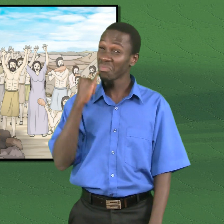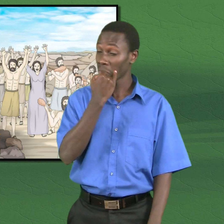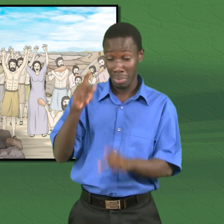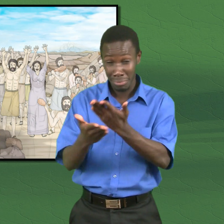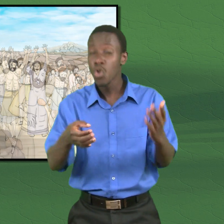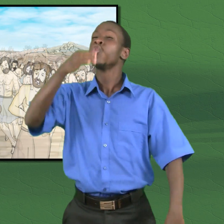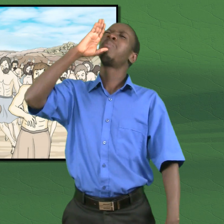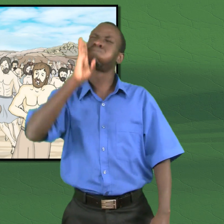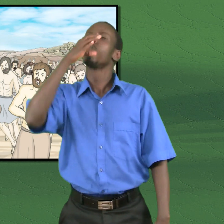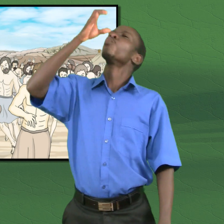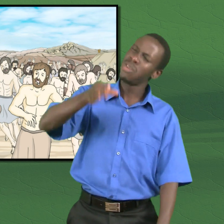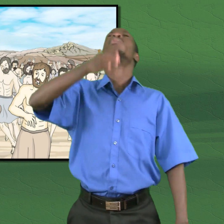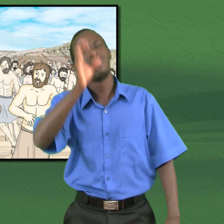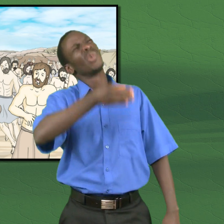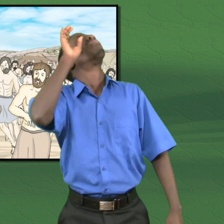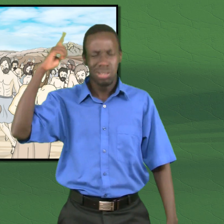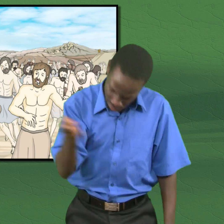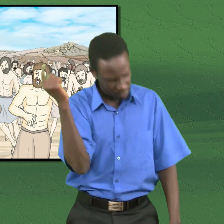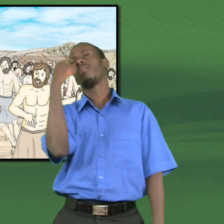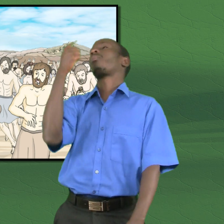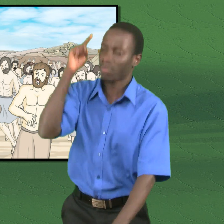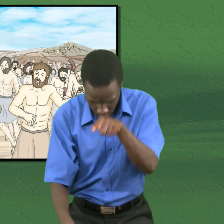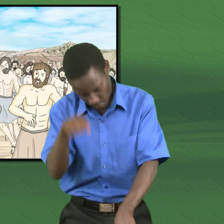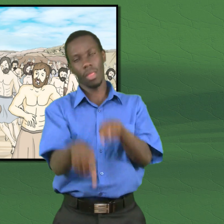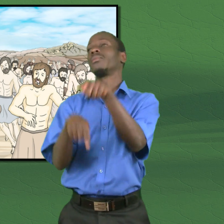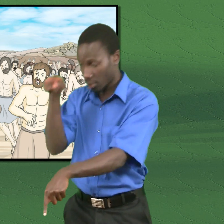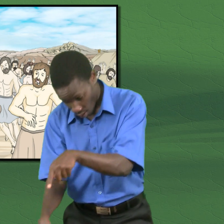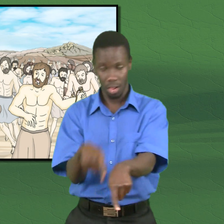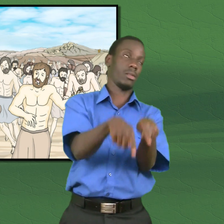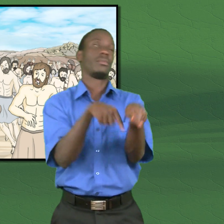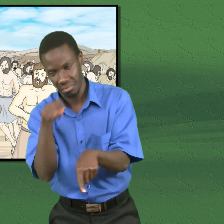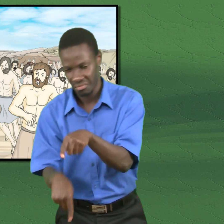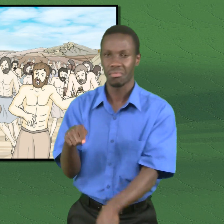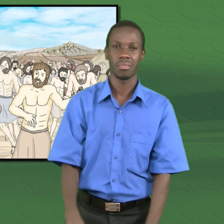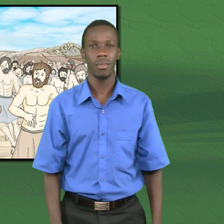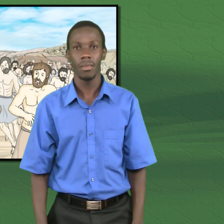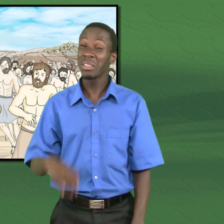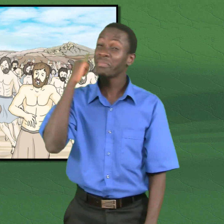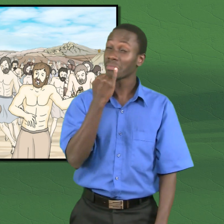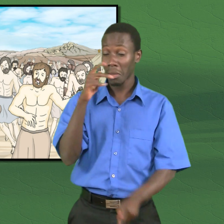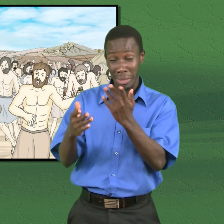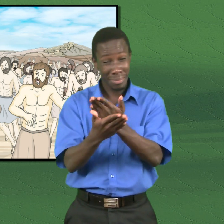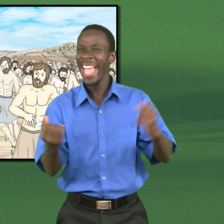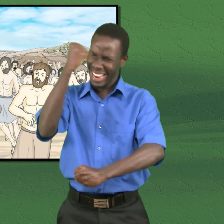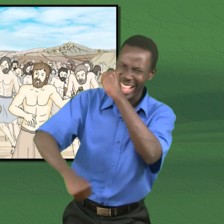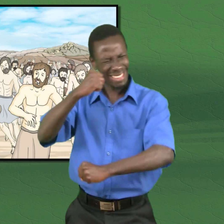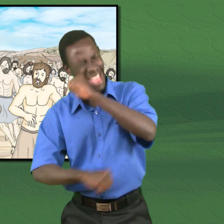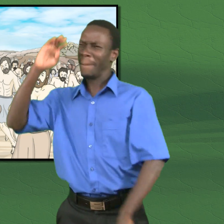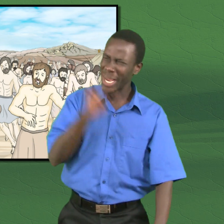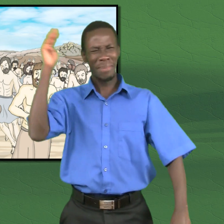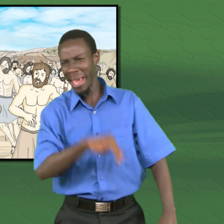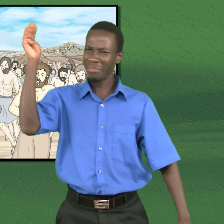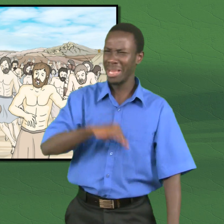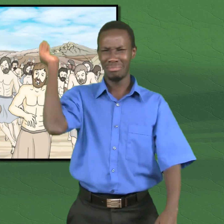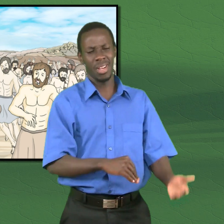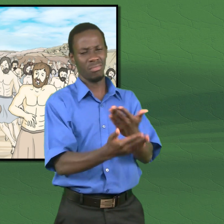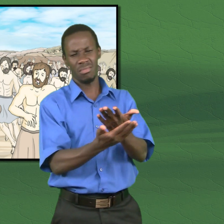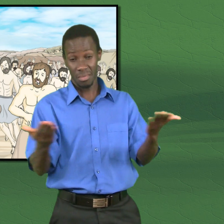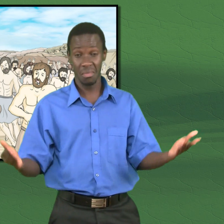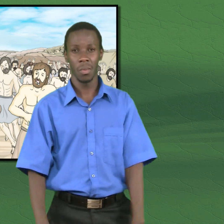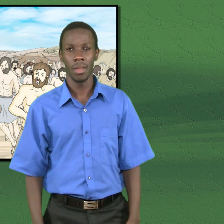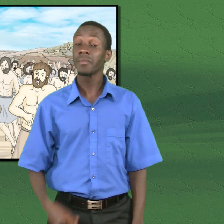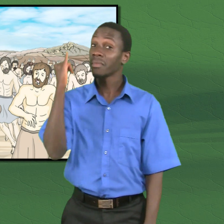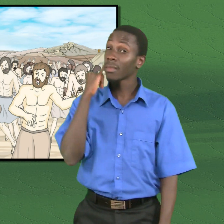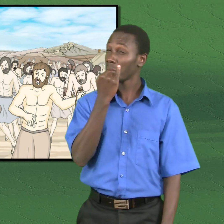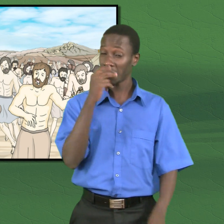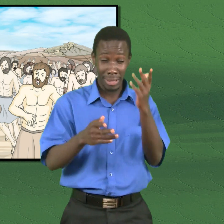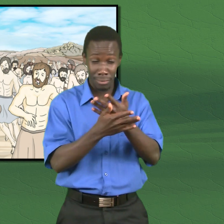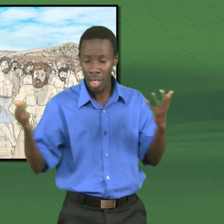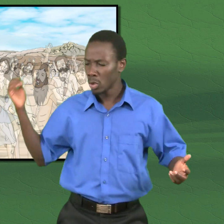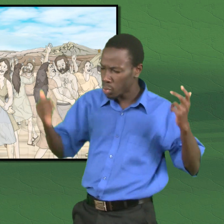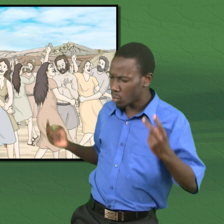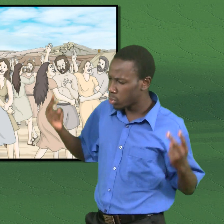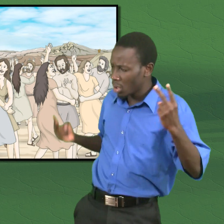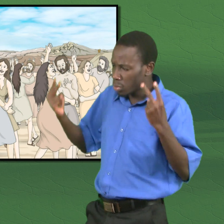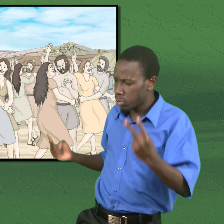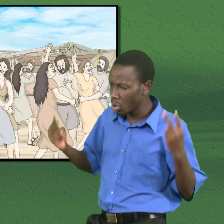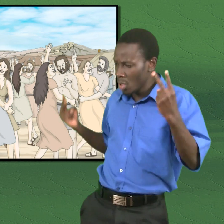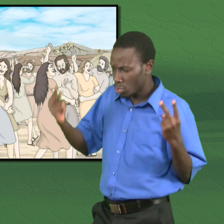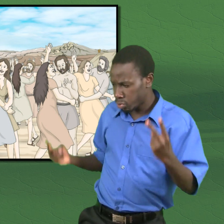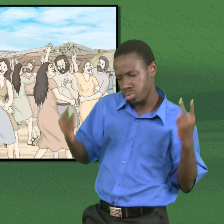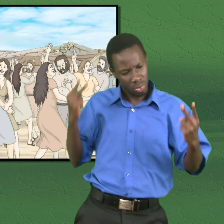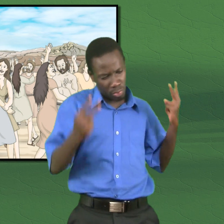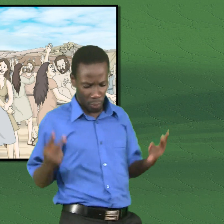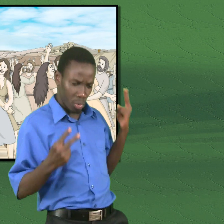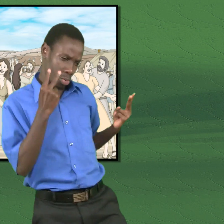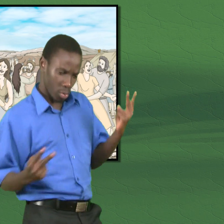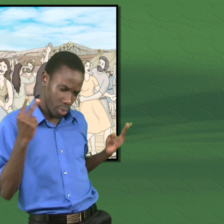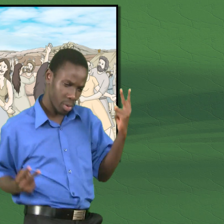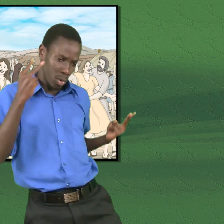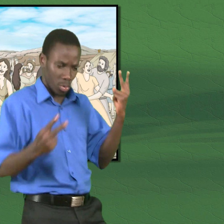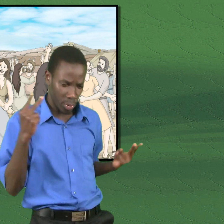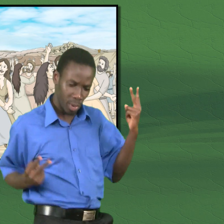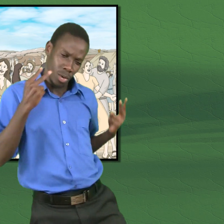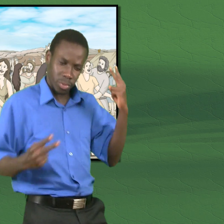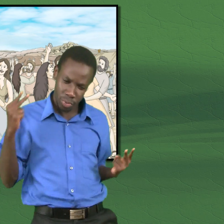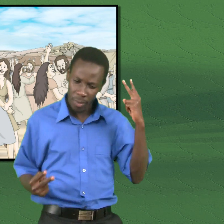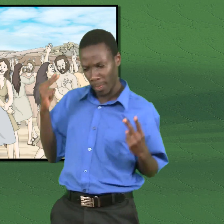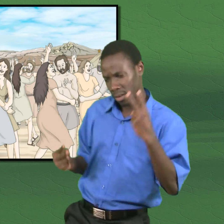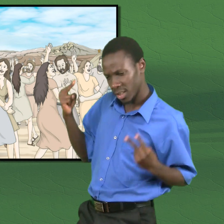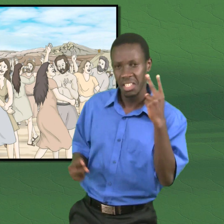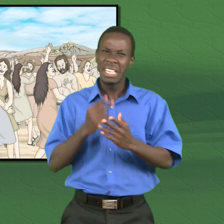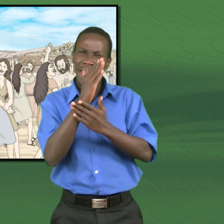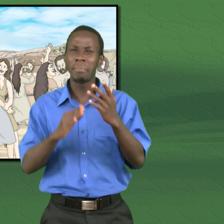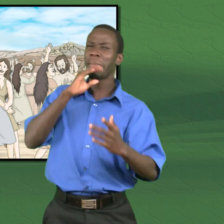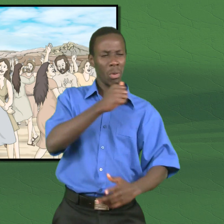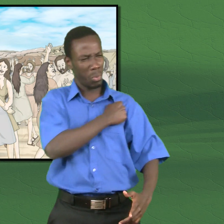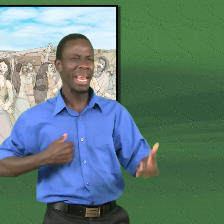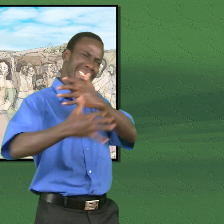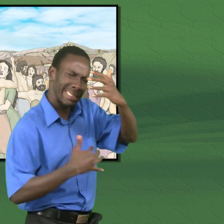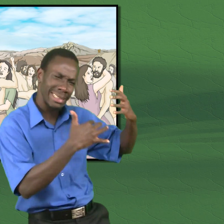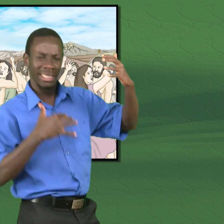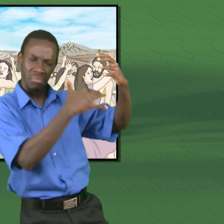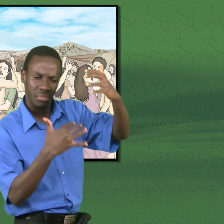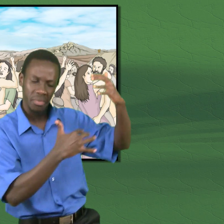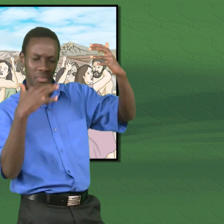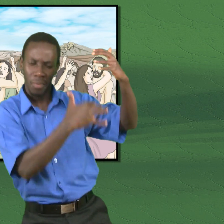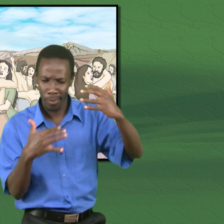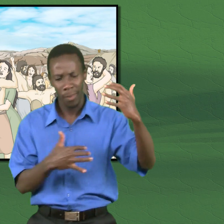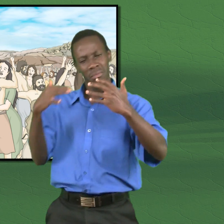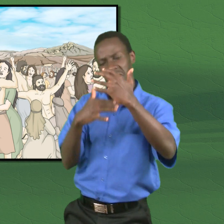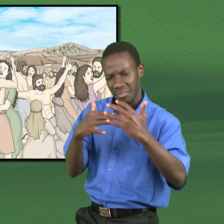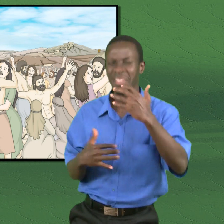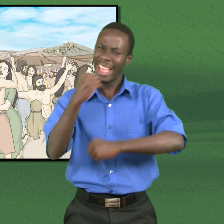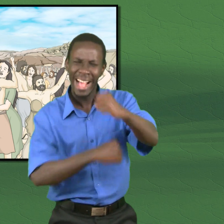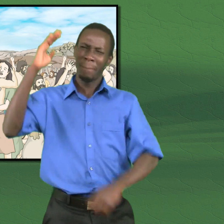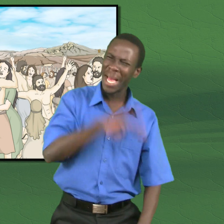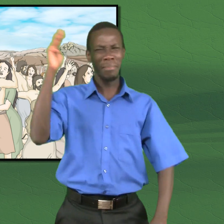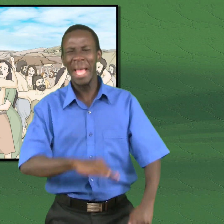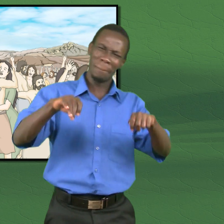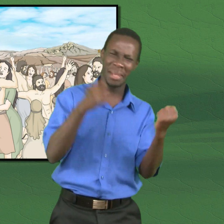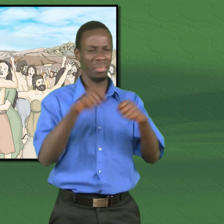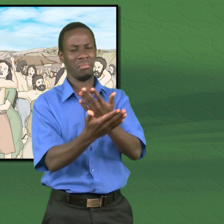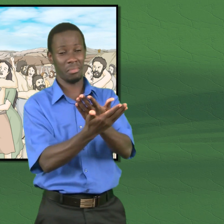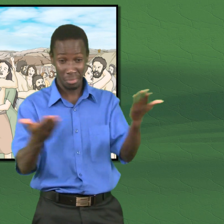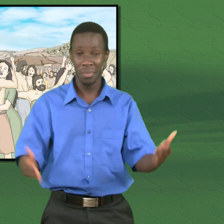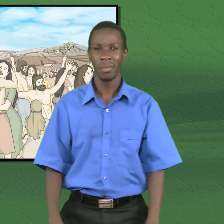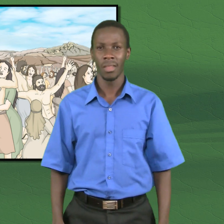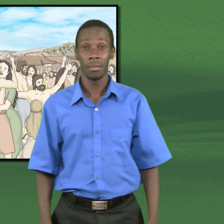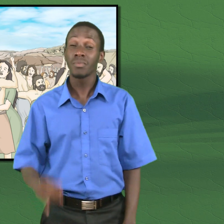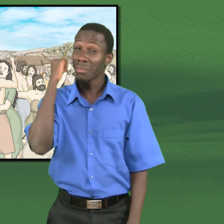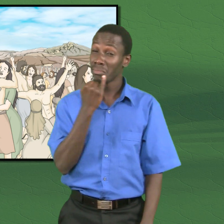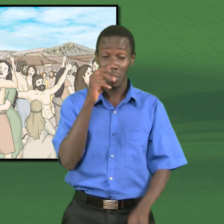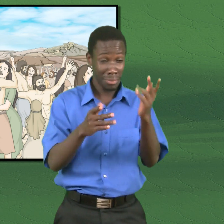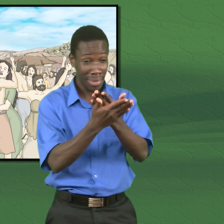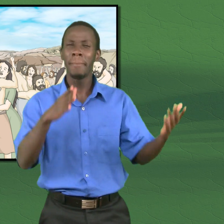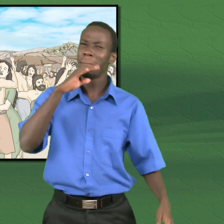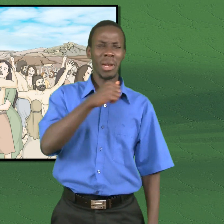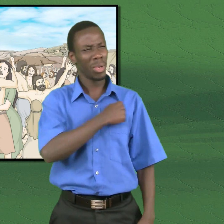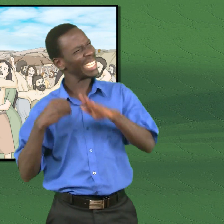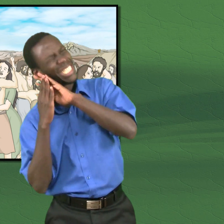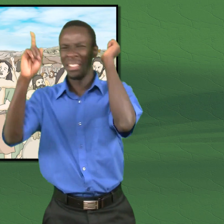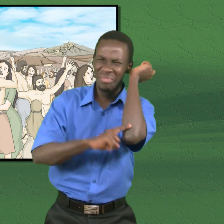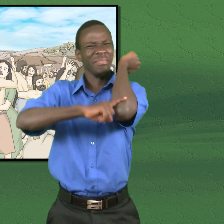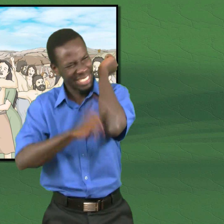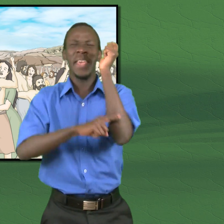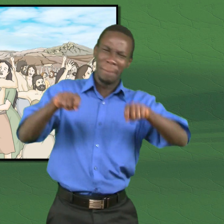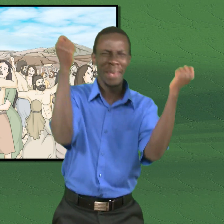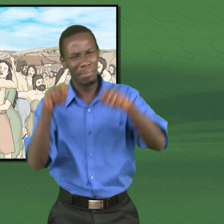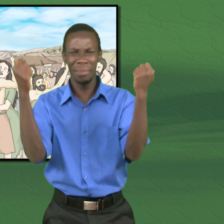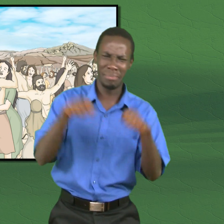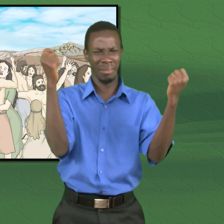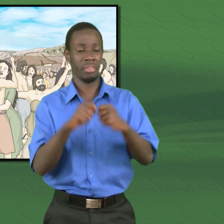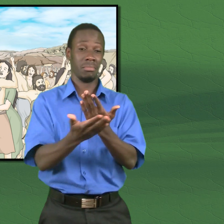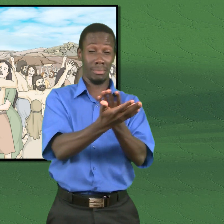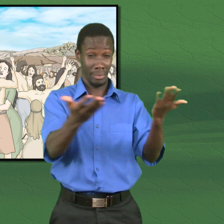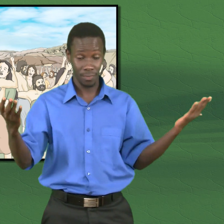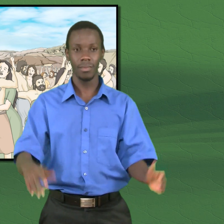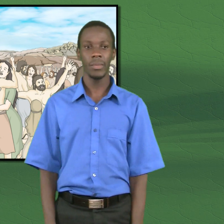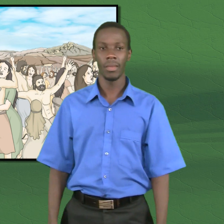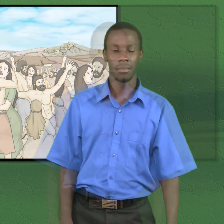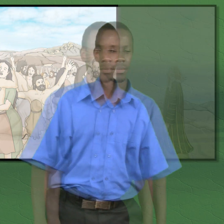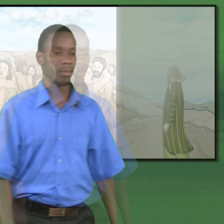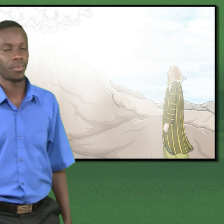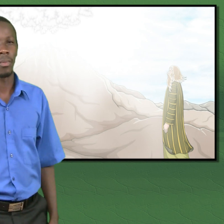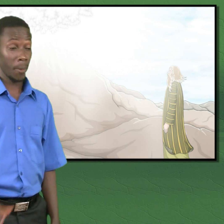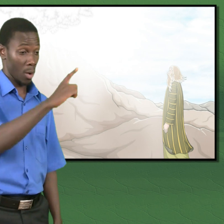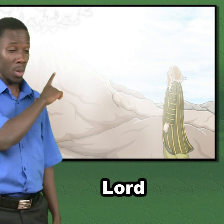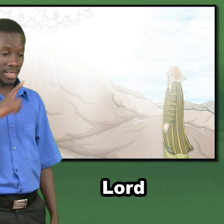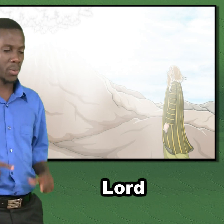And the people sat down to eat and drink, and got up to indulge in revelry.